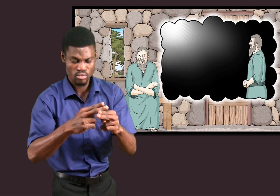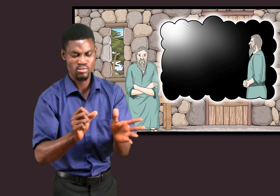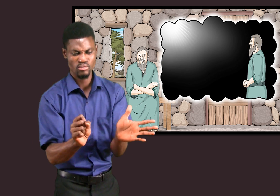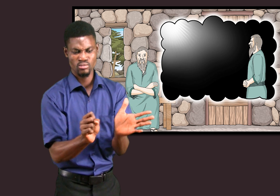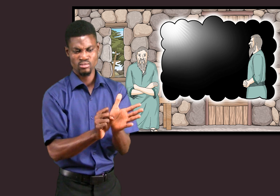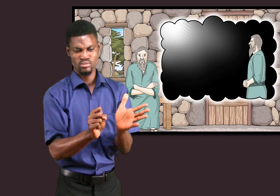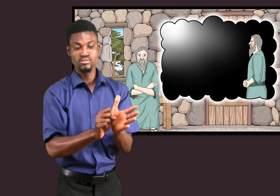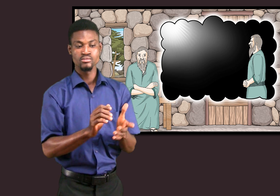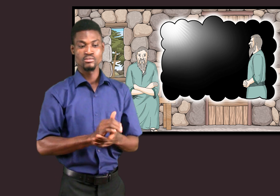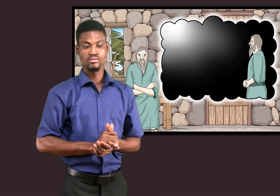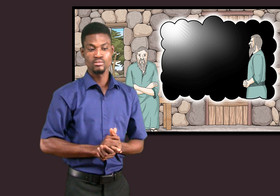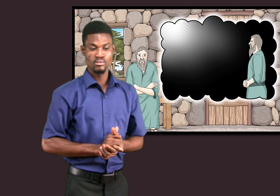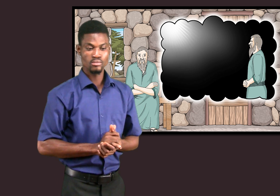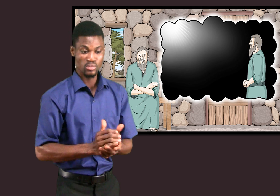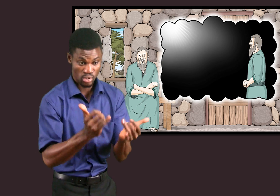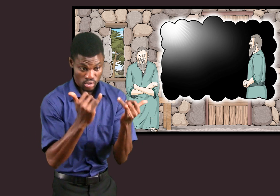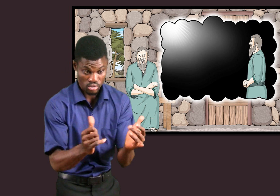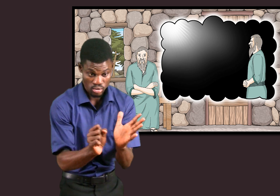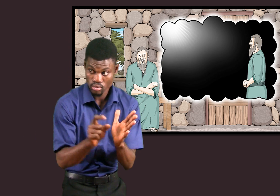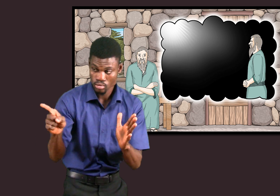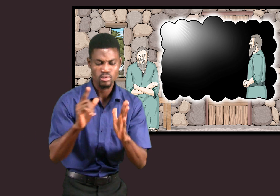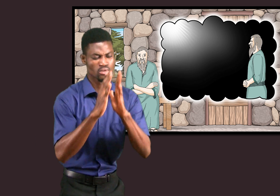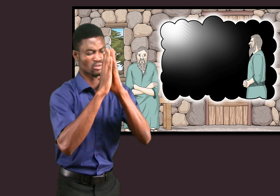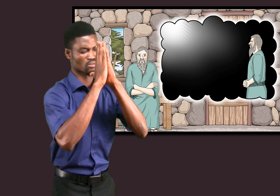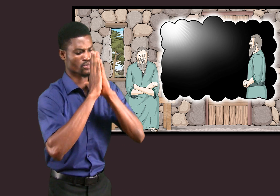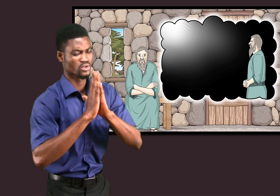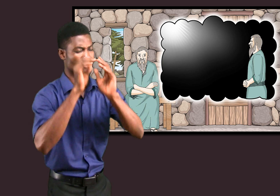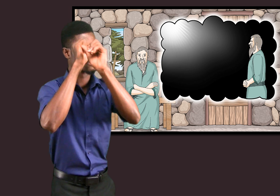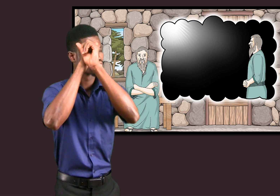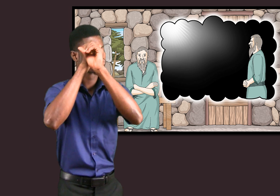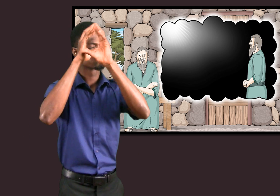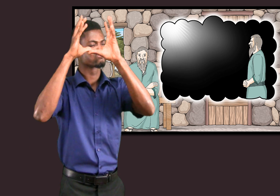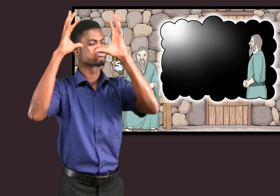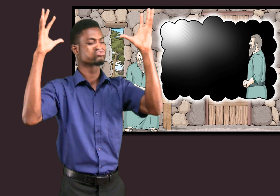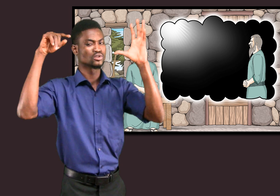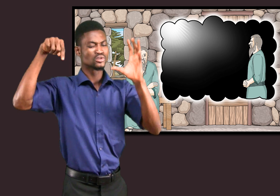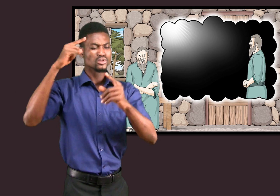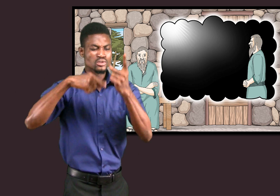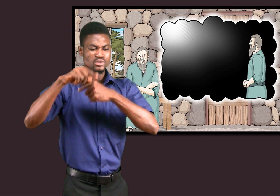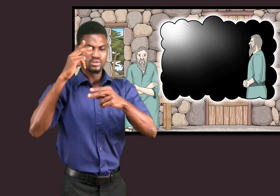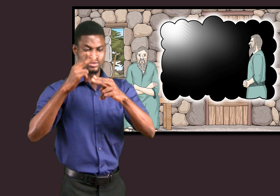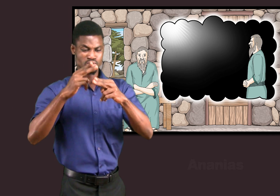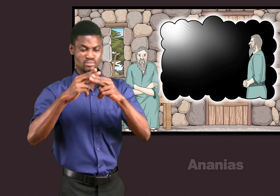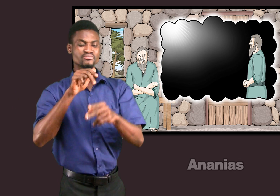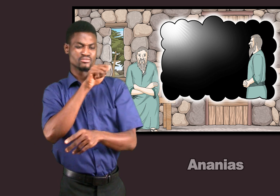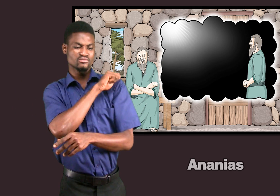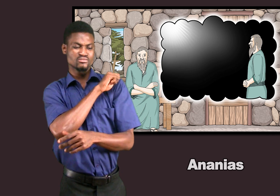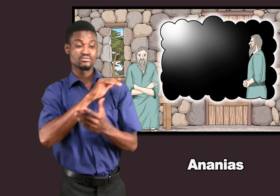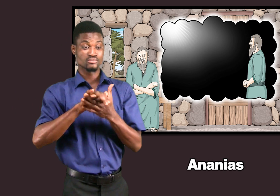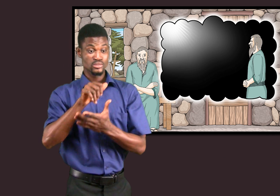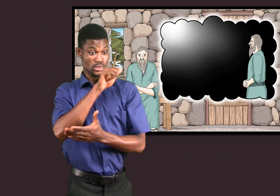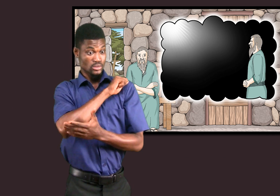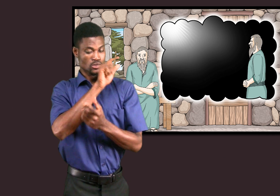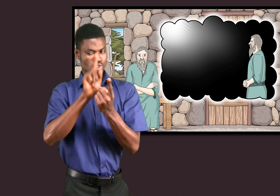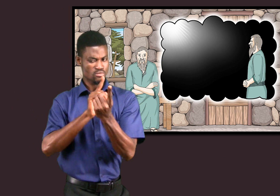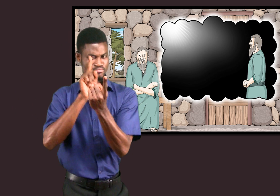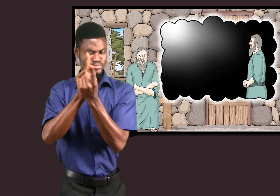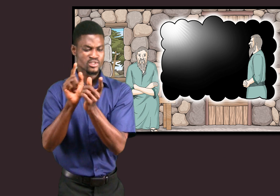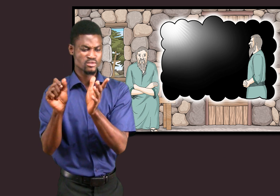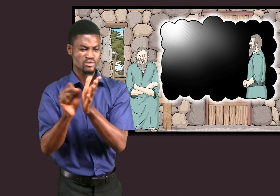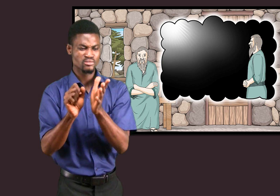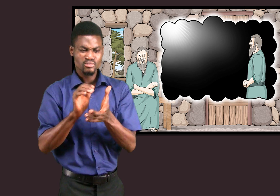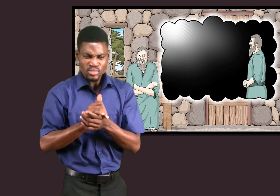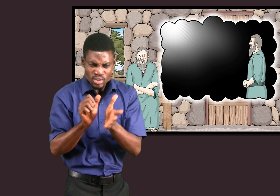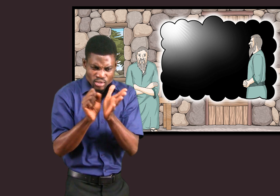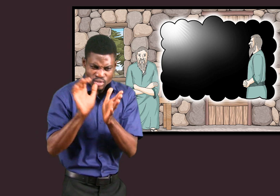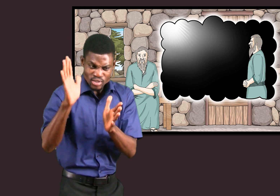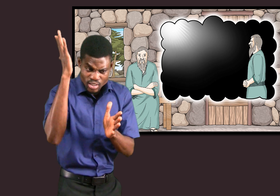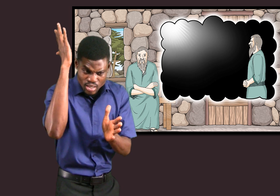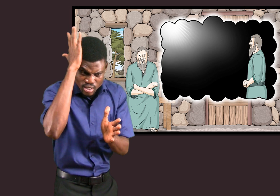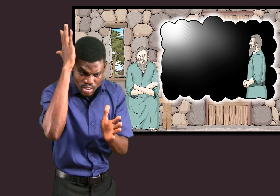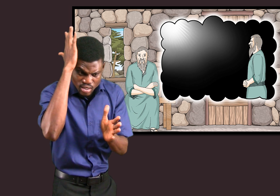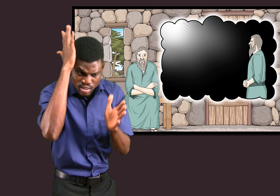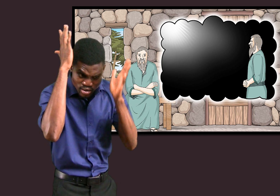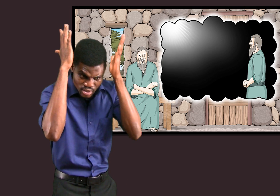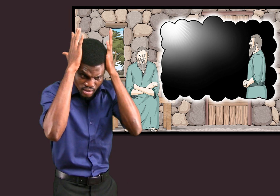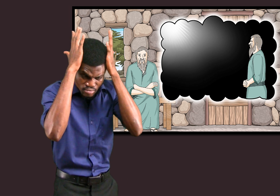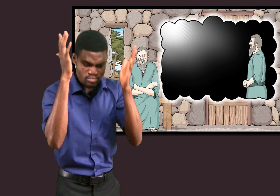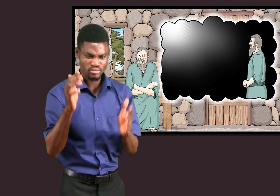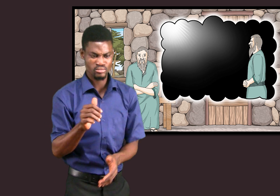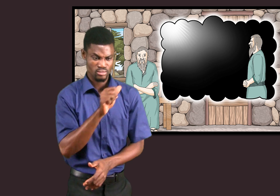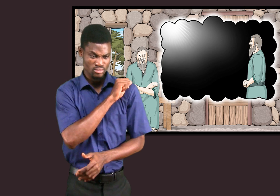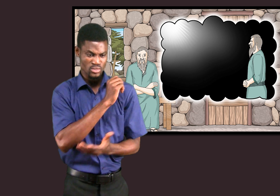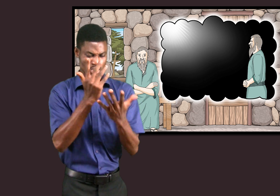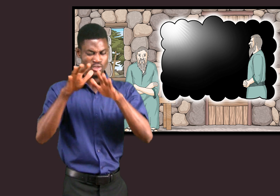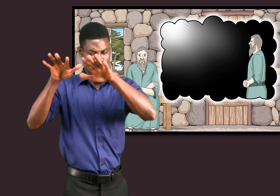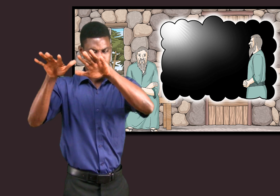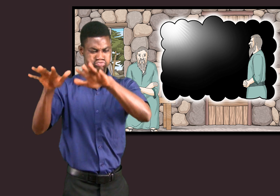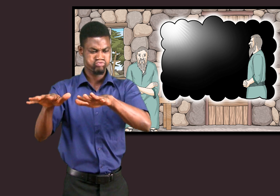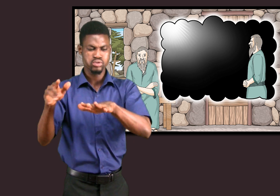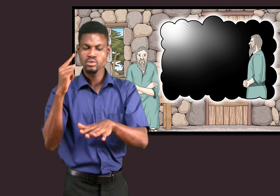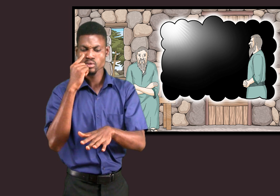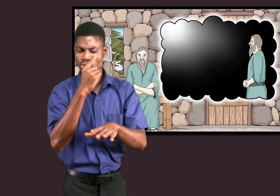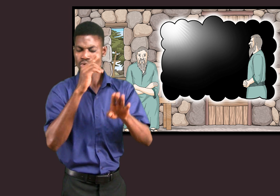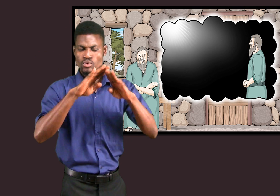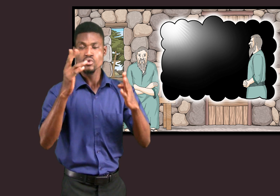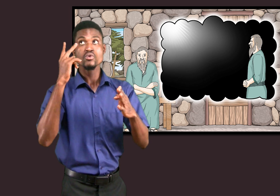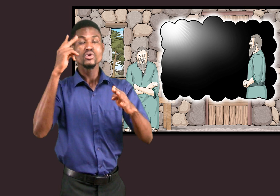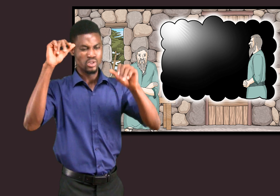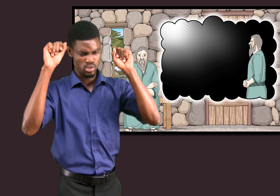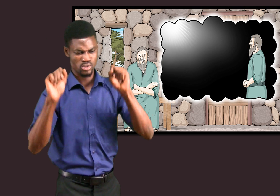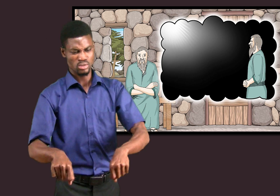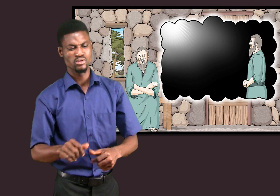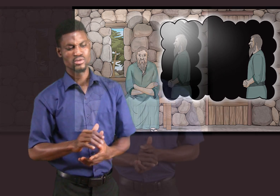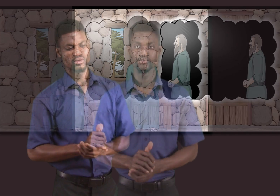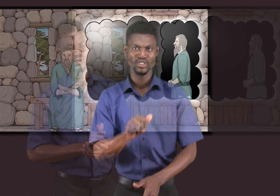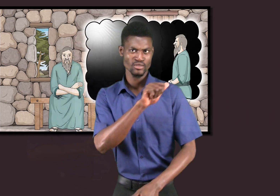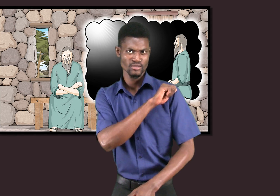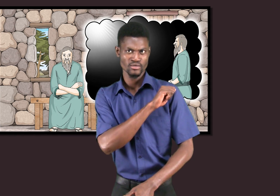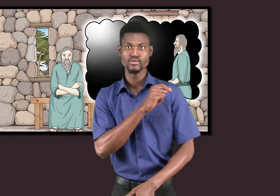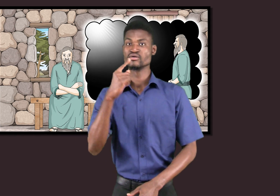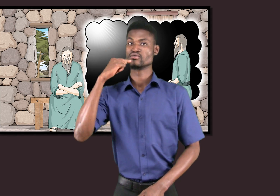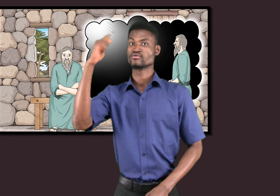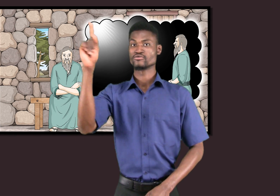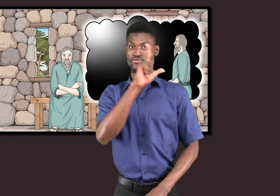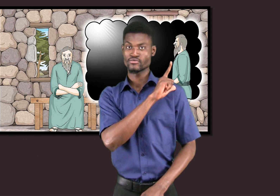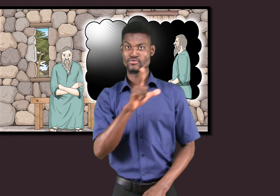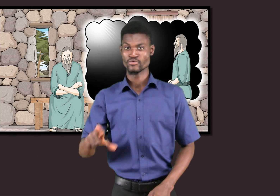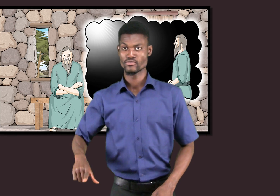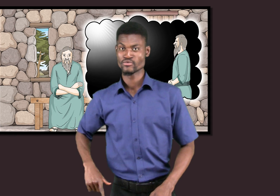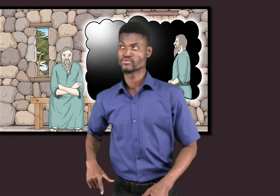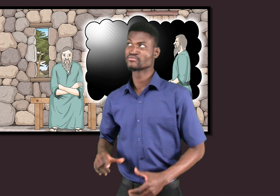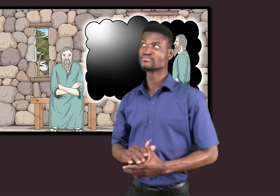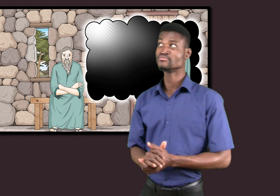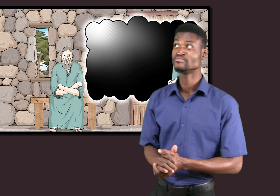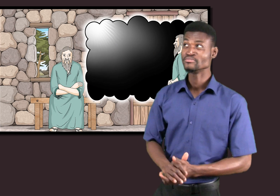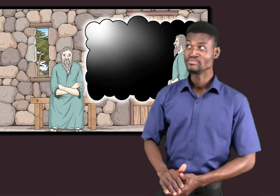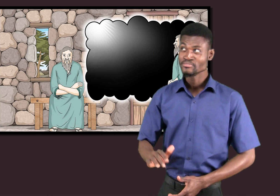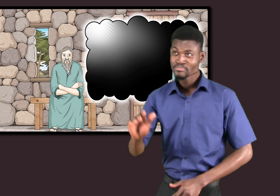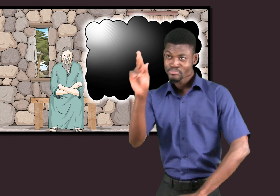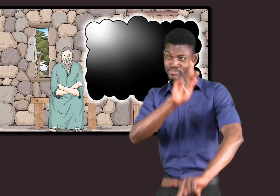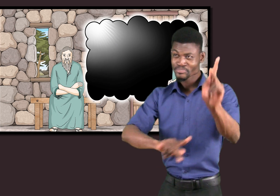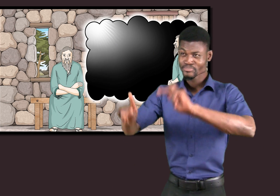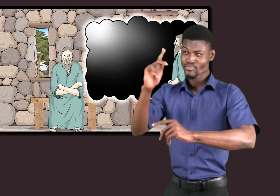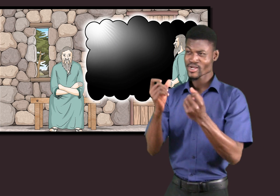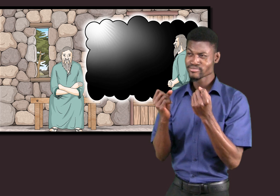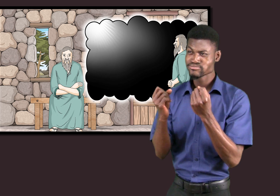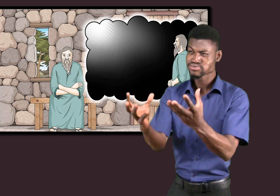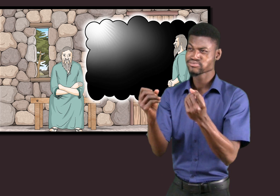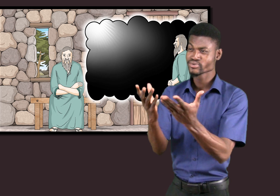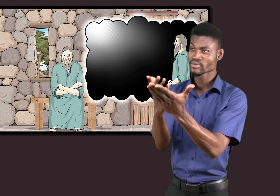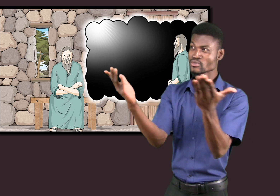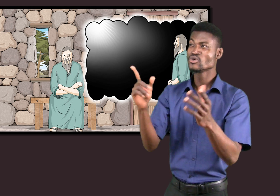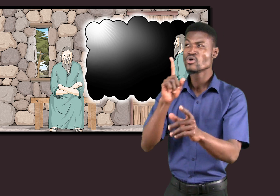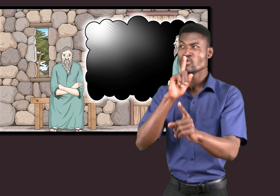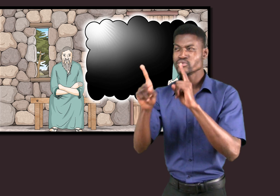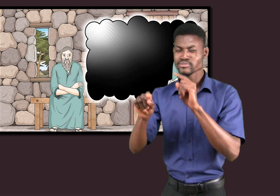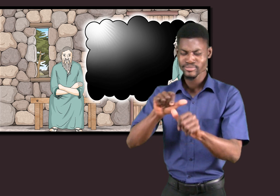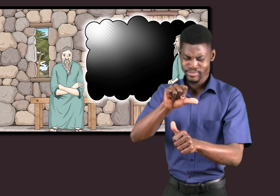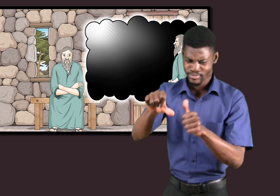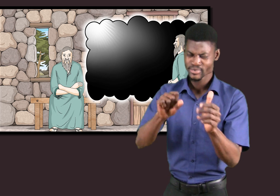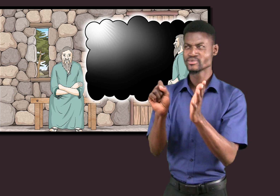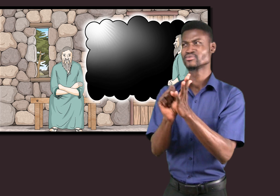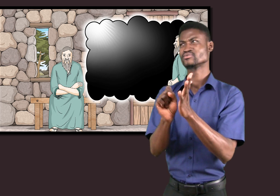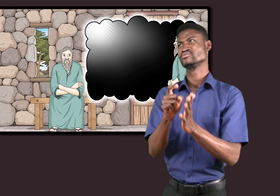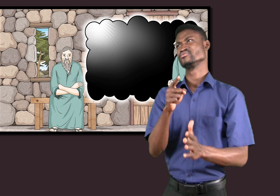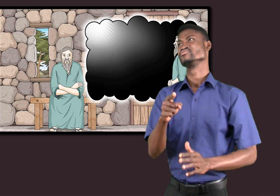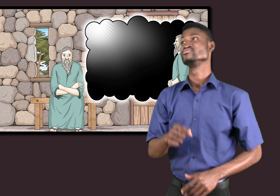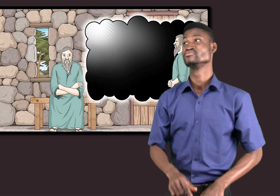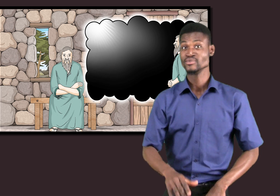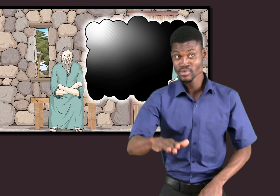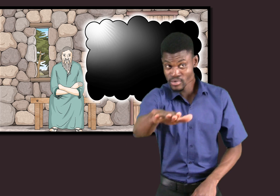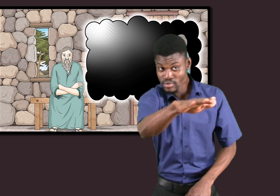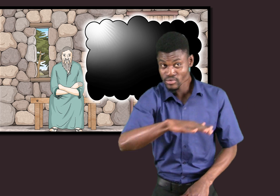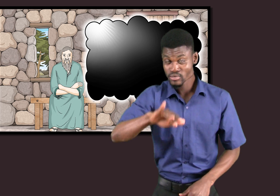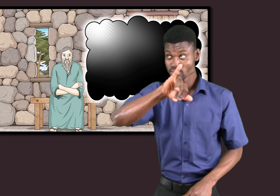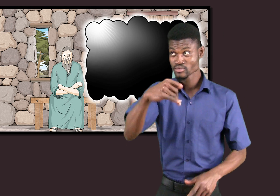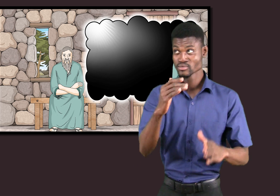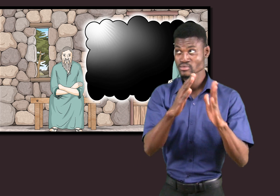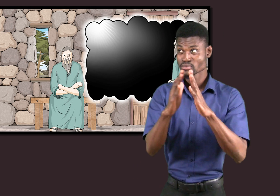In a vision he has seen a man named Ananias come and place his hands on him to restore his sight.”